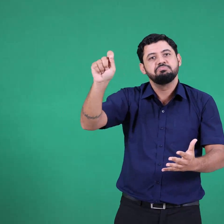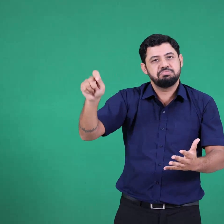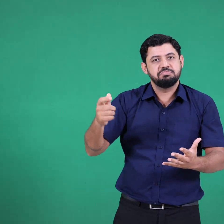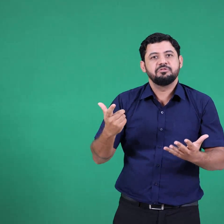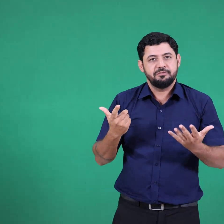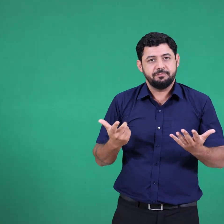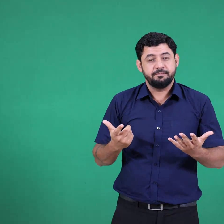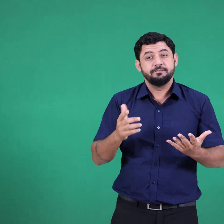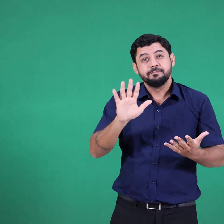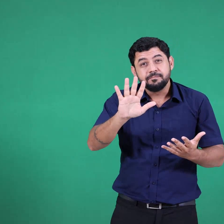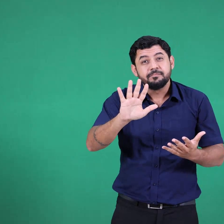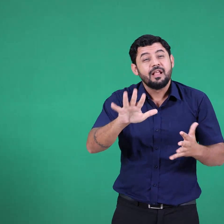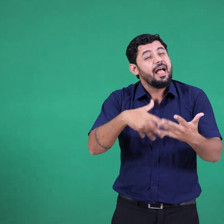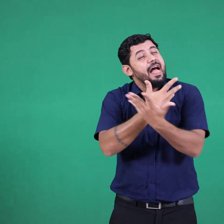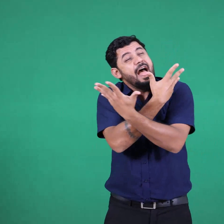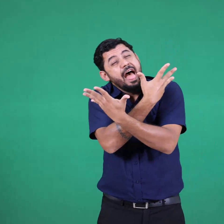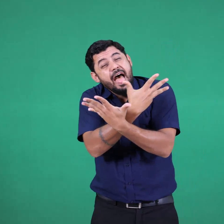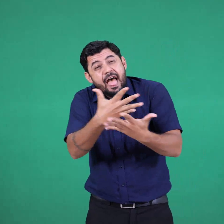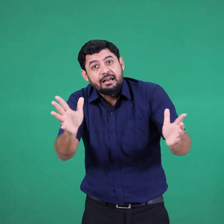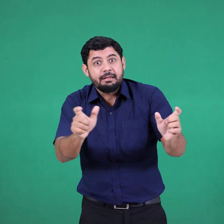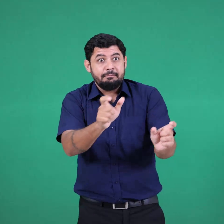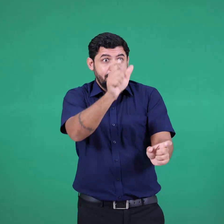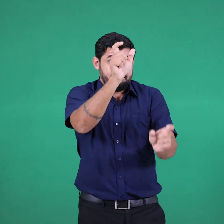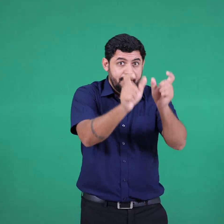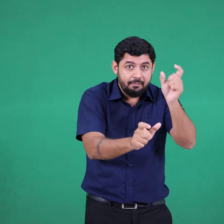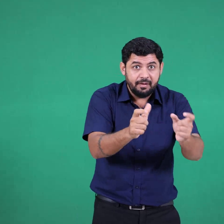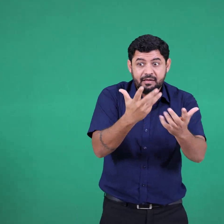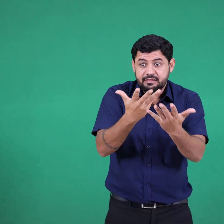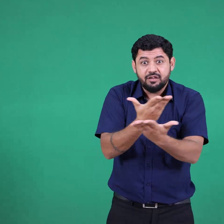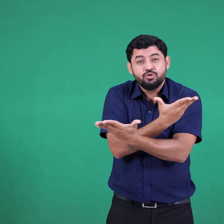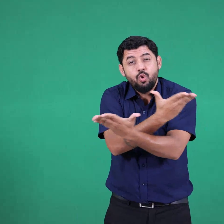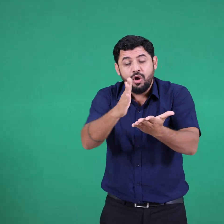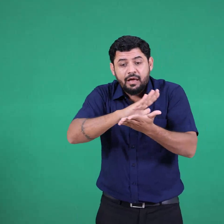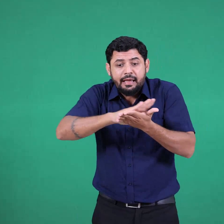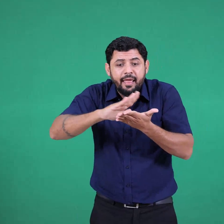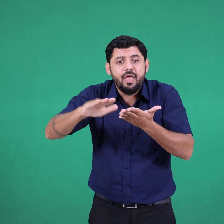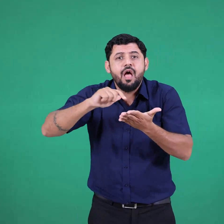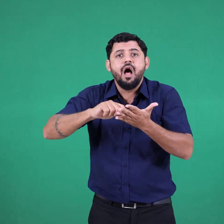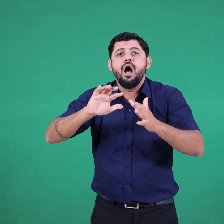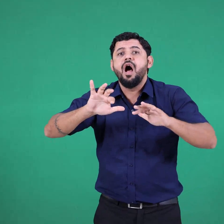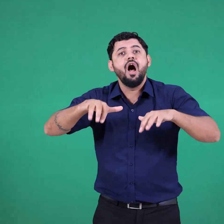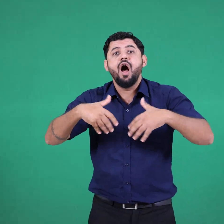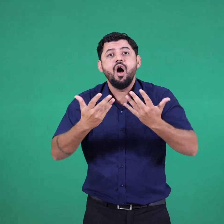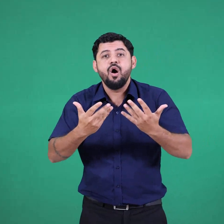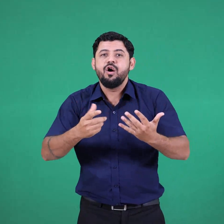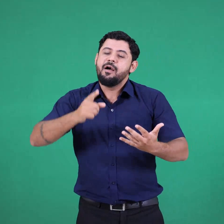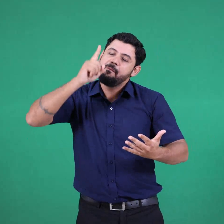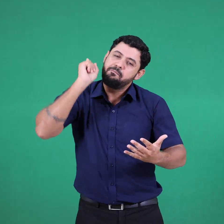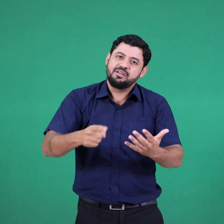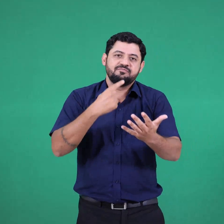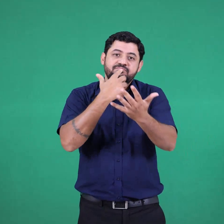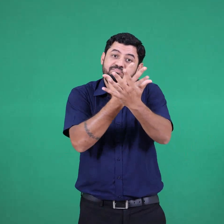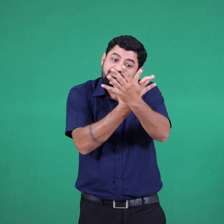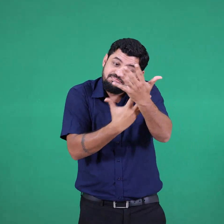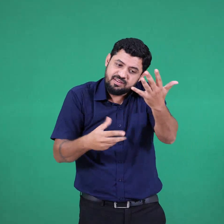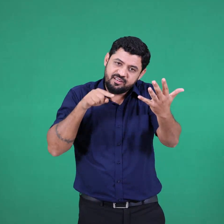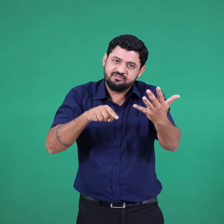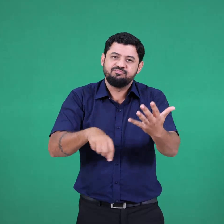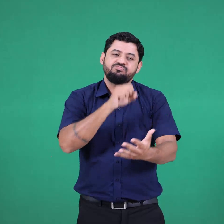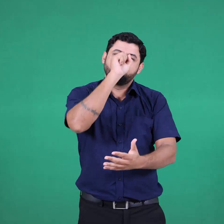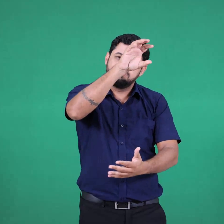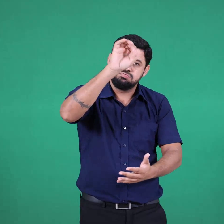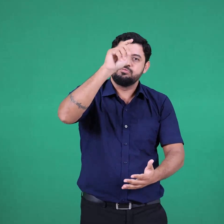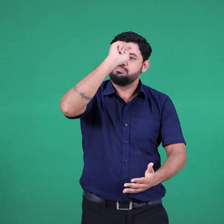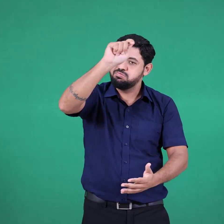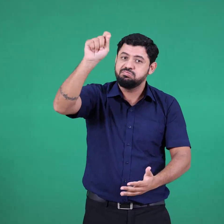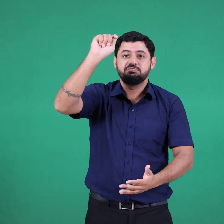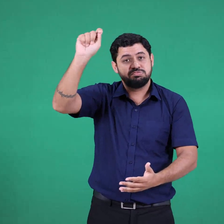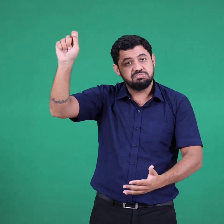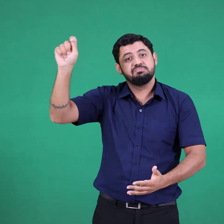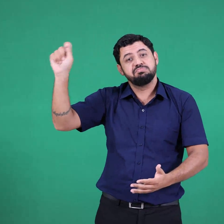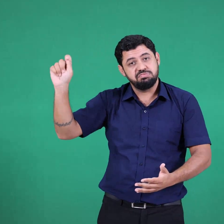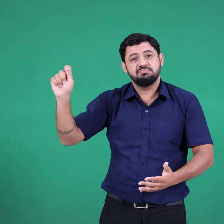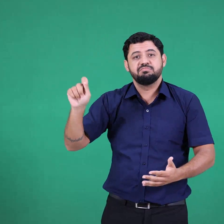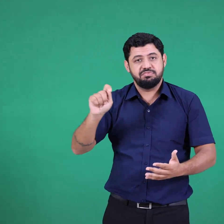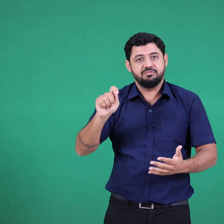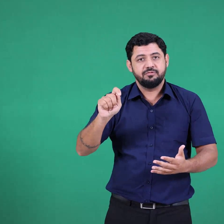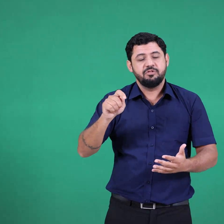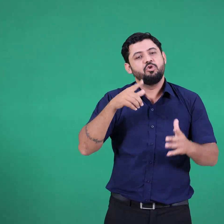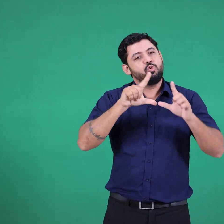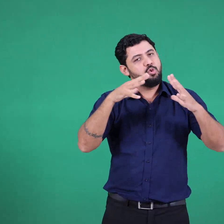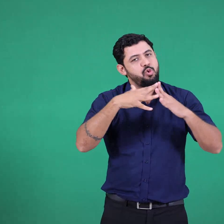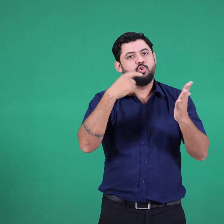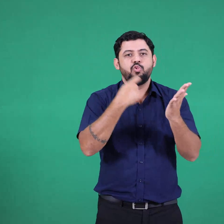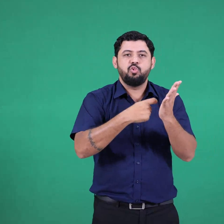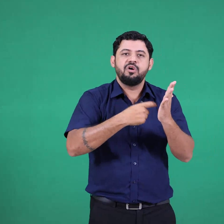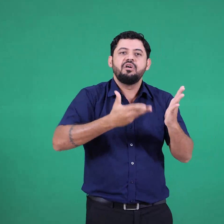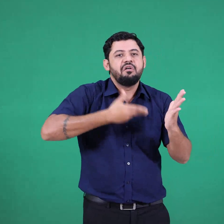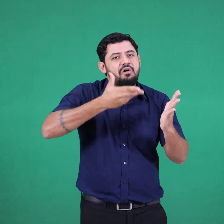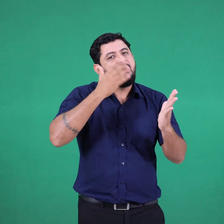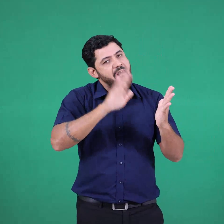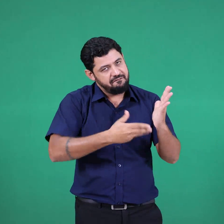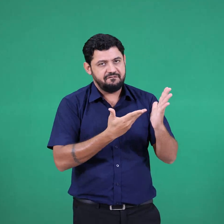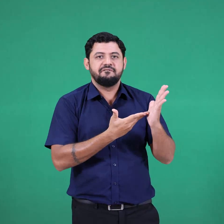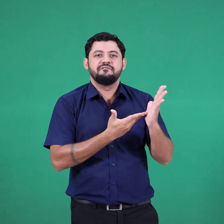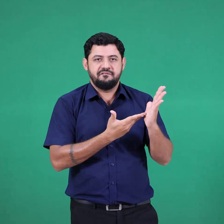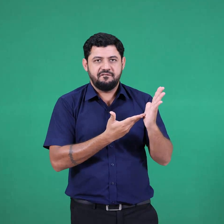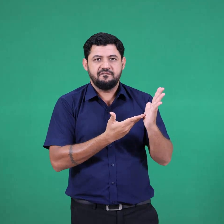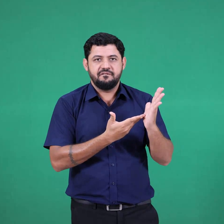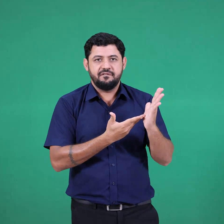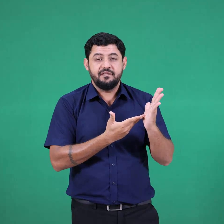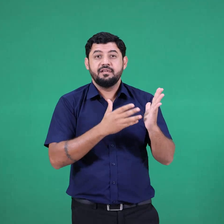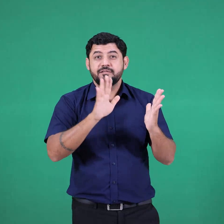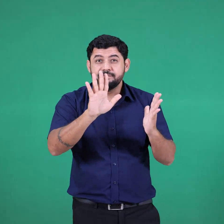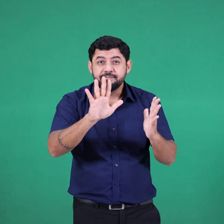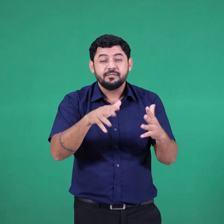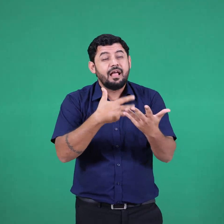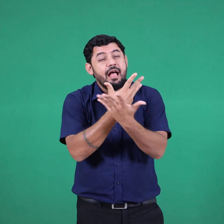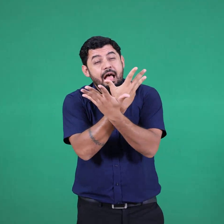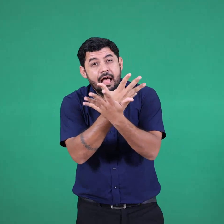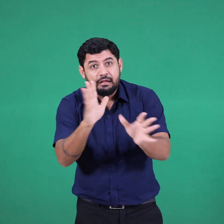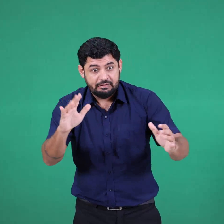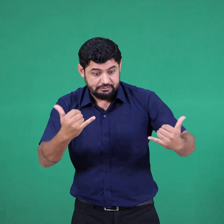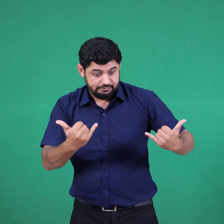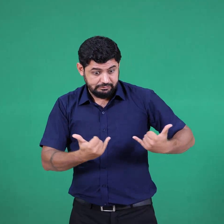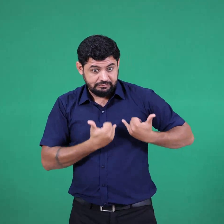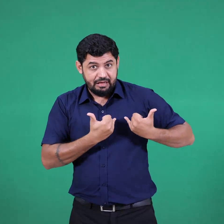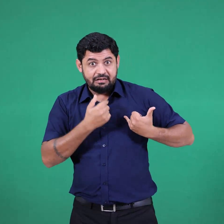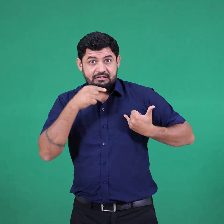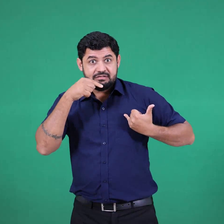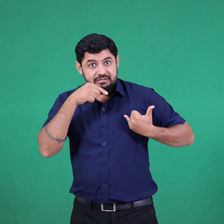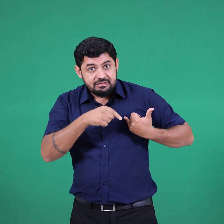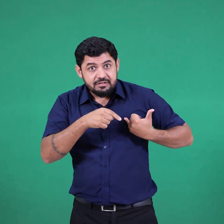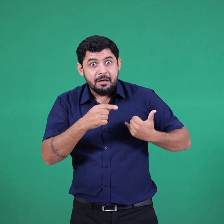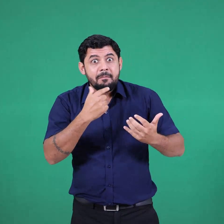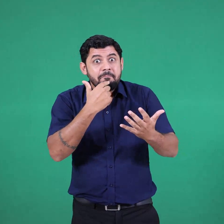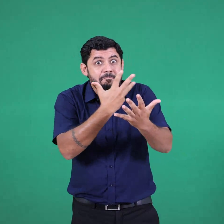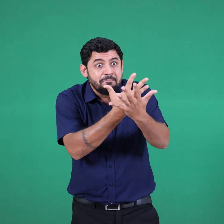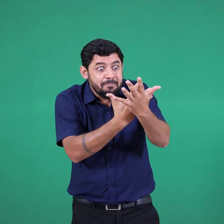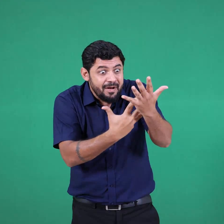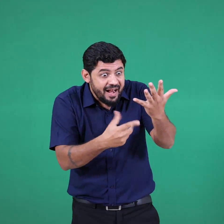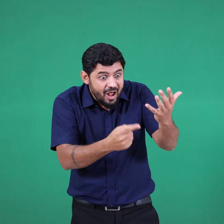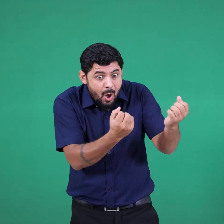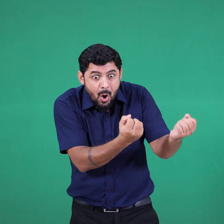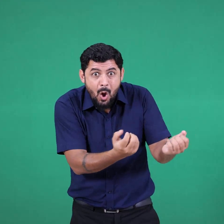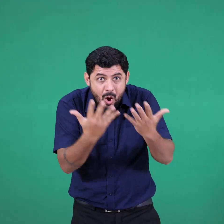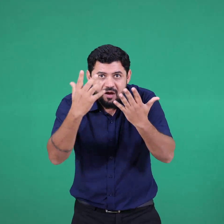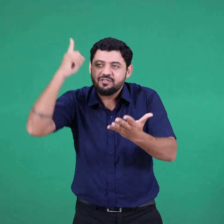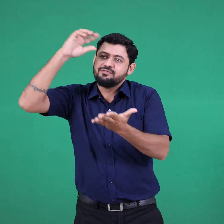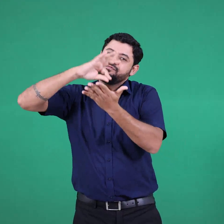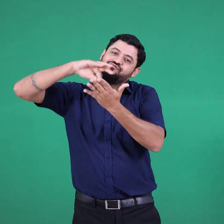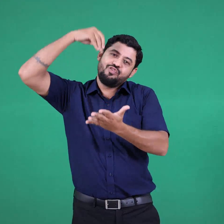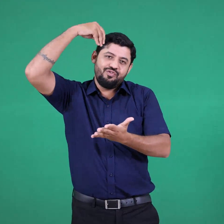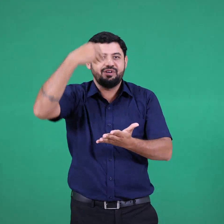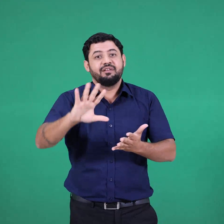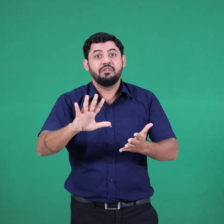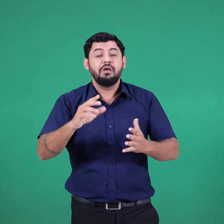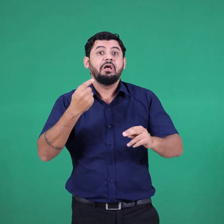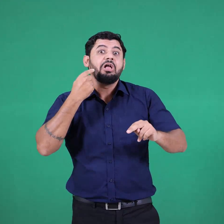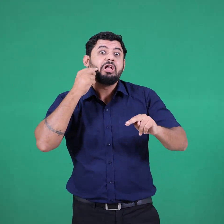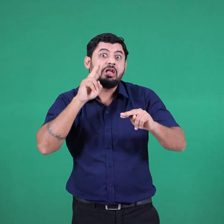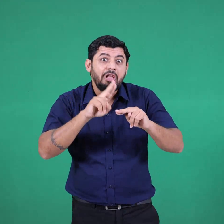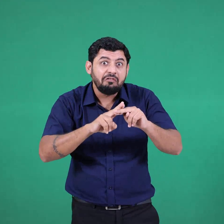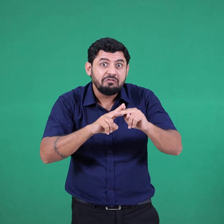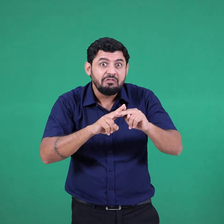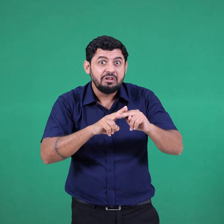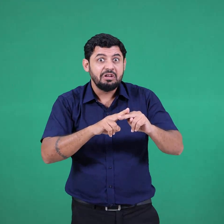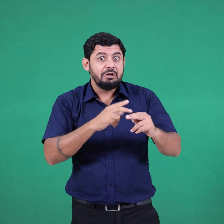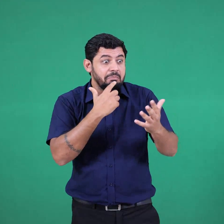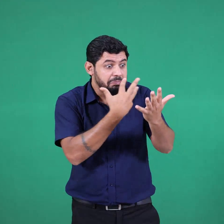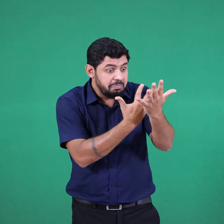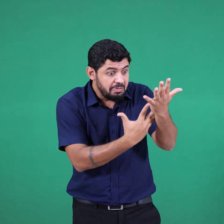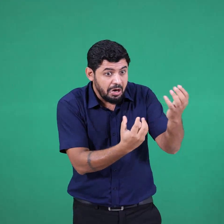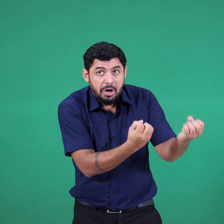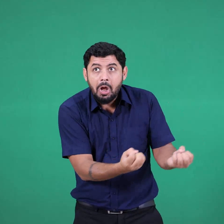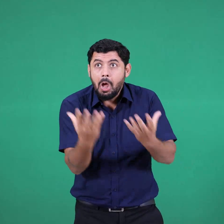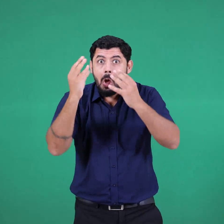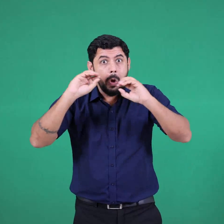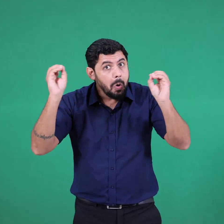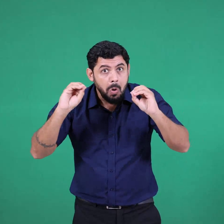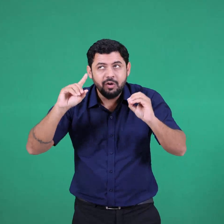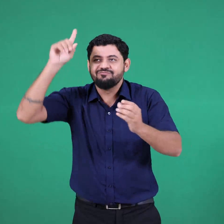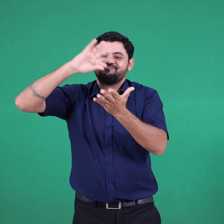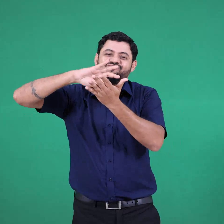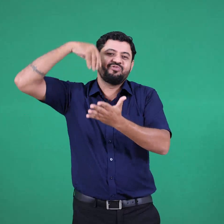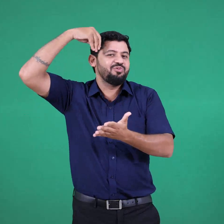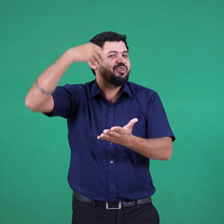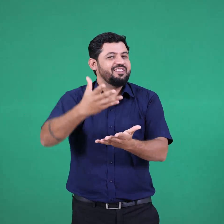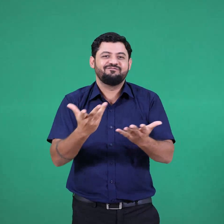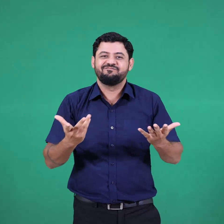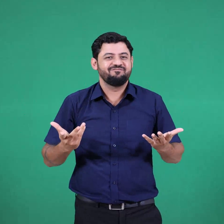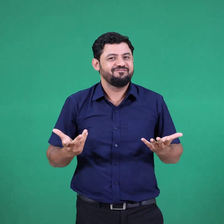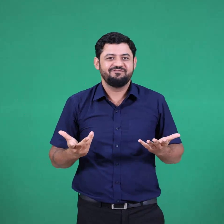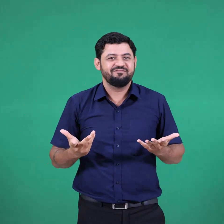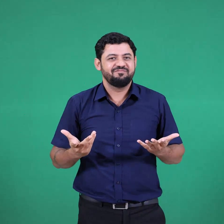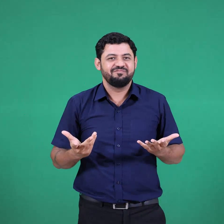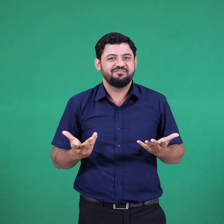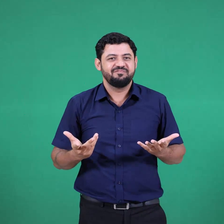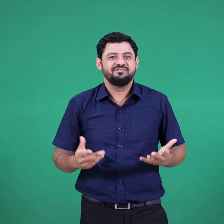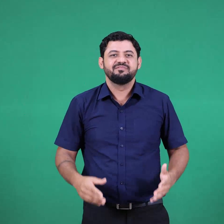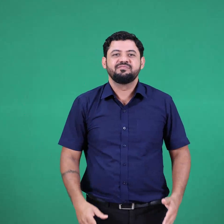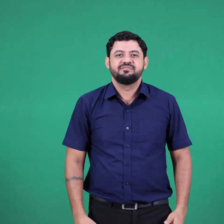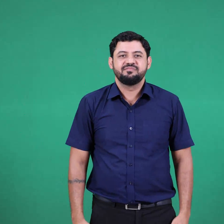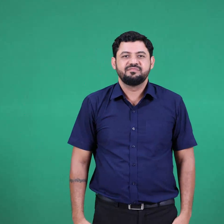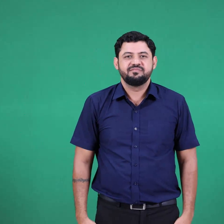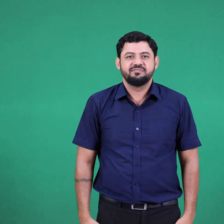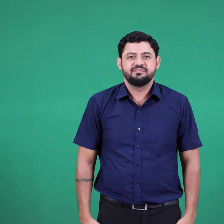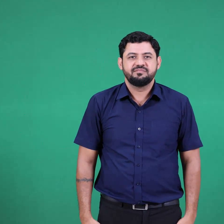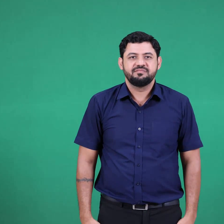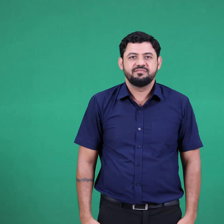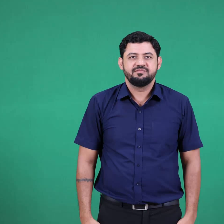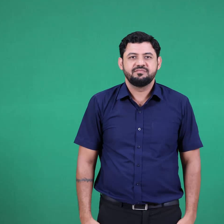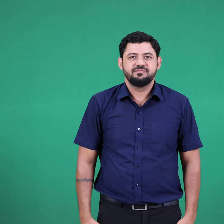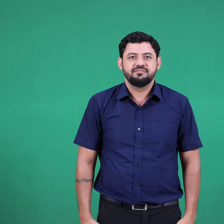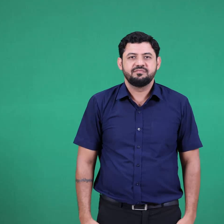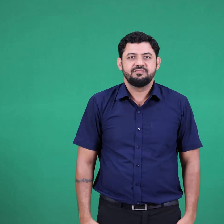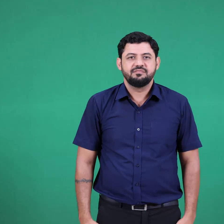According to the law, in fact, nearly everything must be purified with blood, and without the shedding of blood there is no forgiveness.